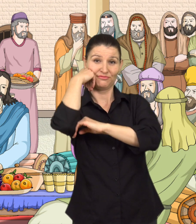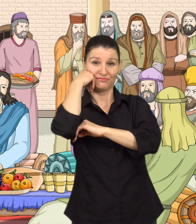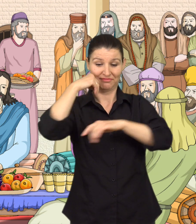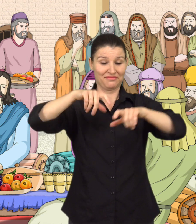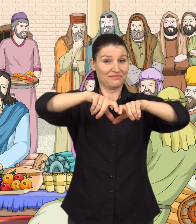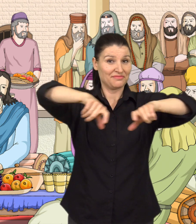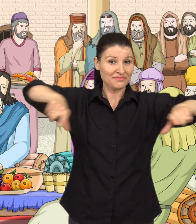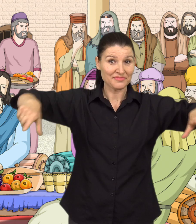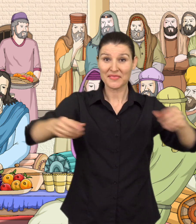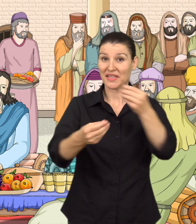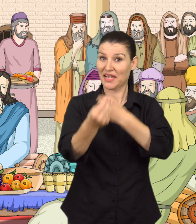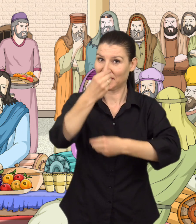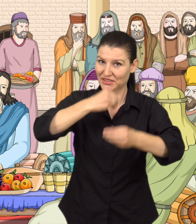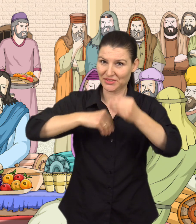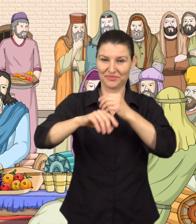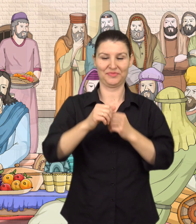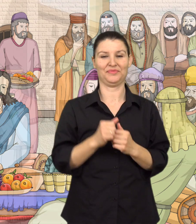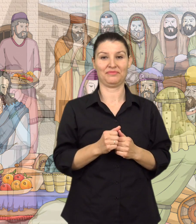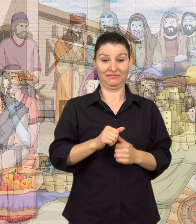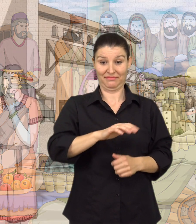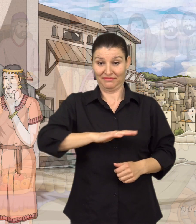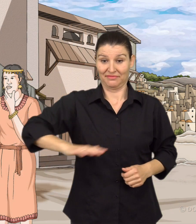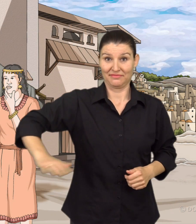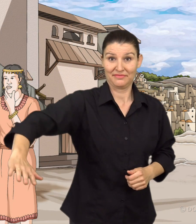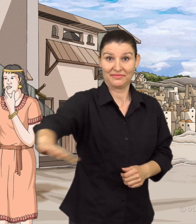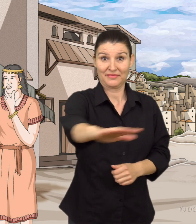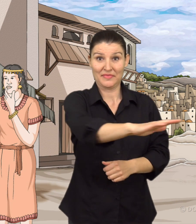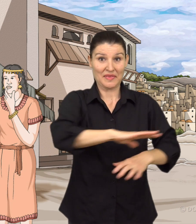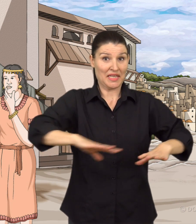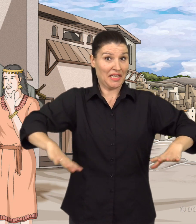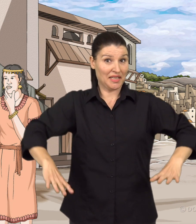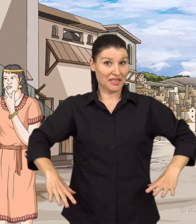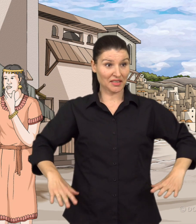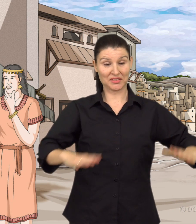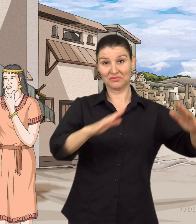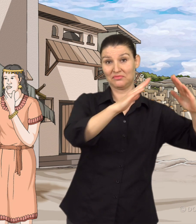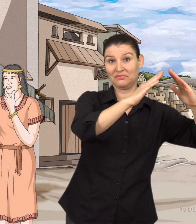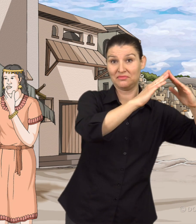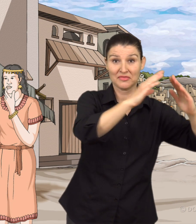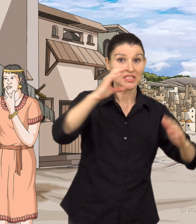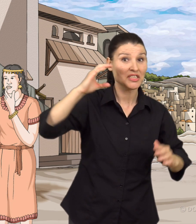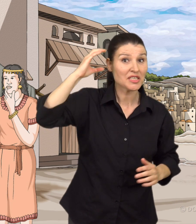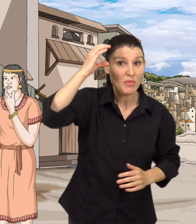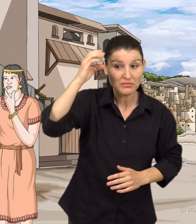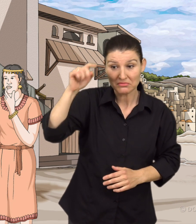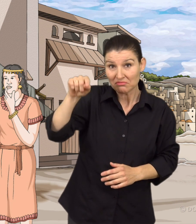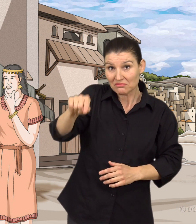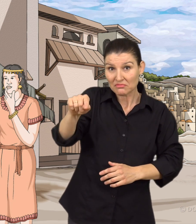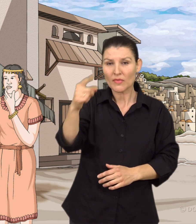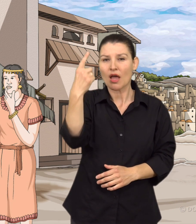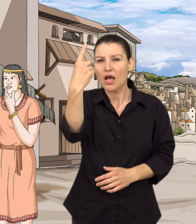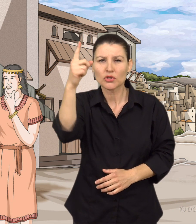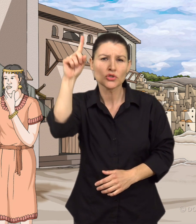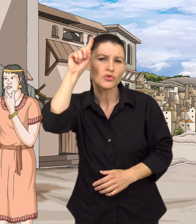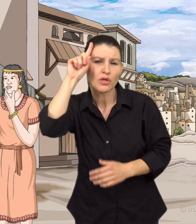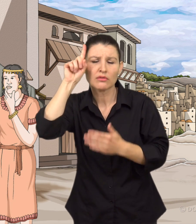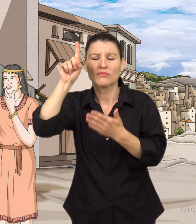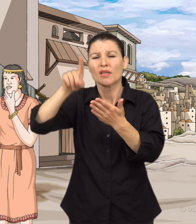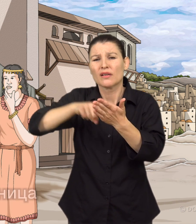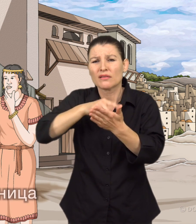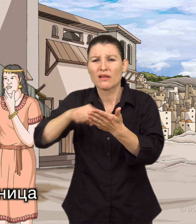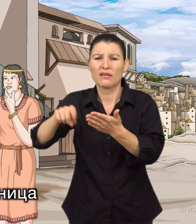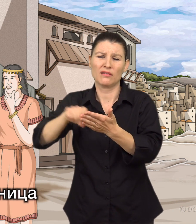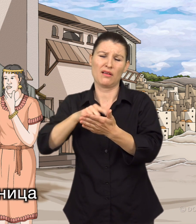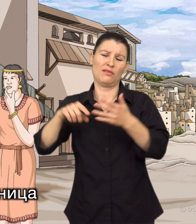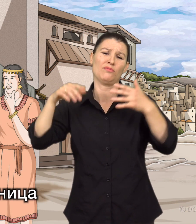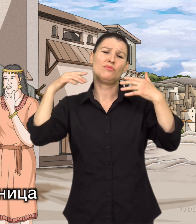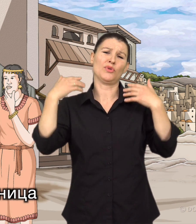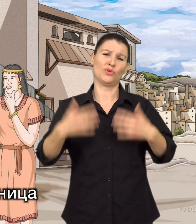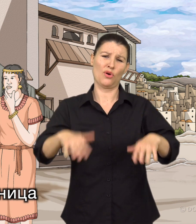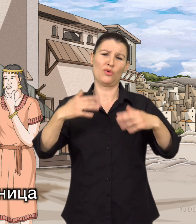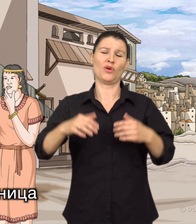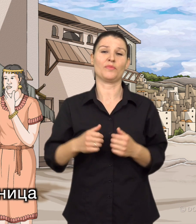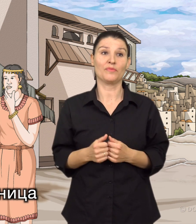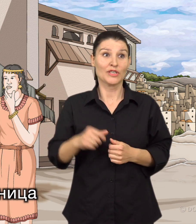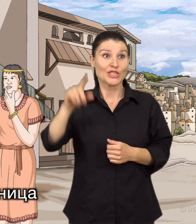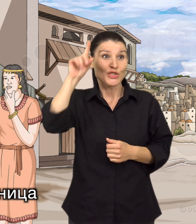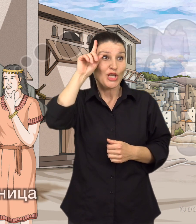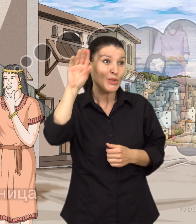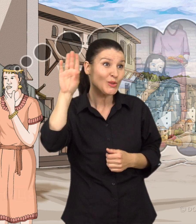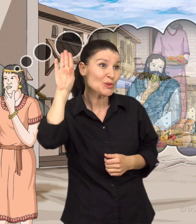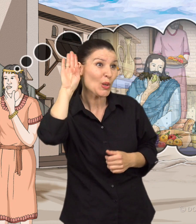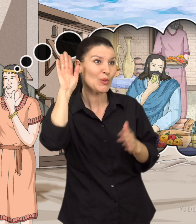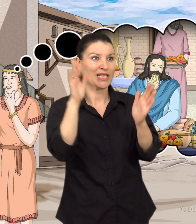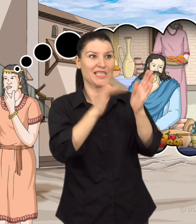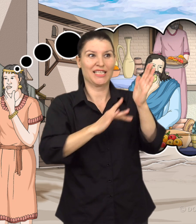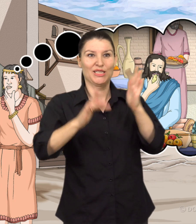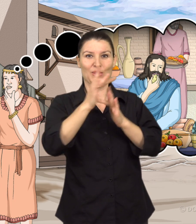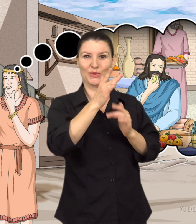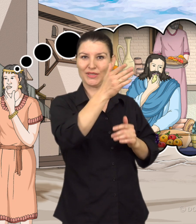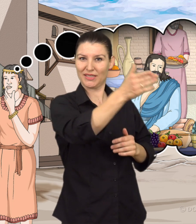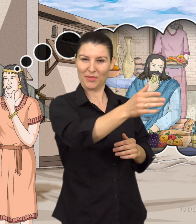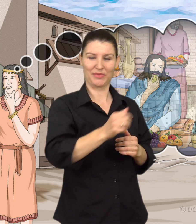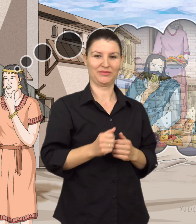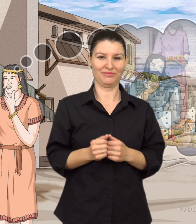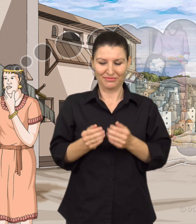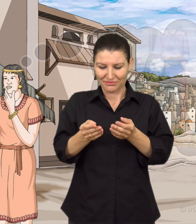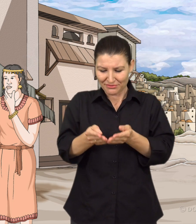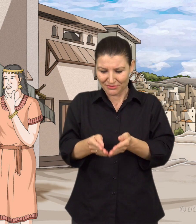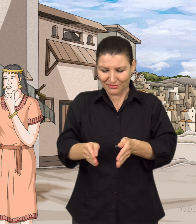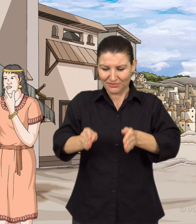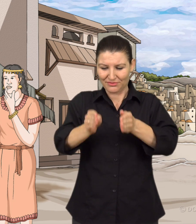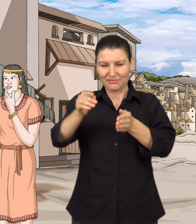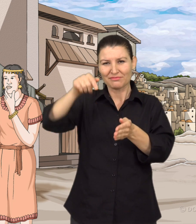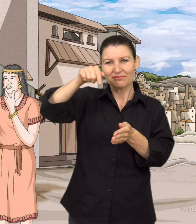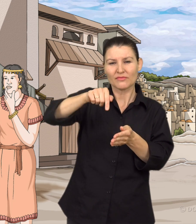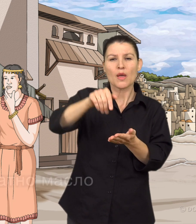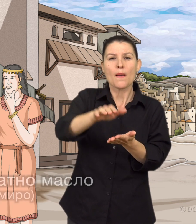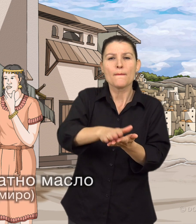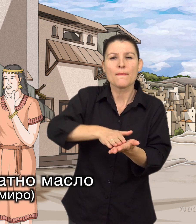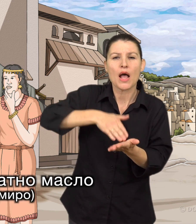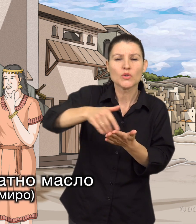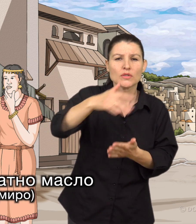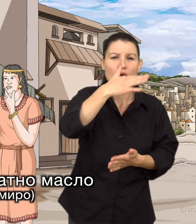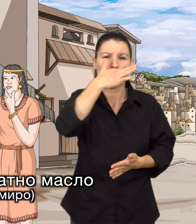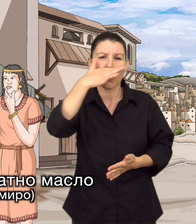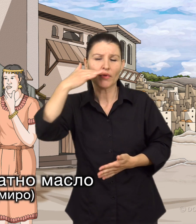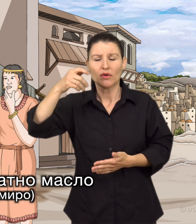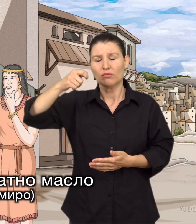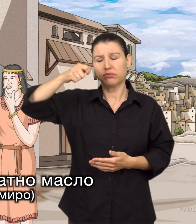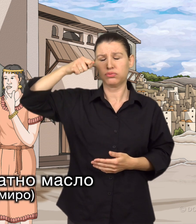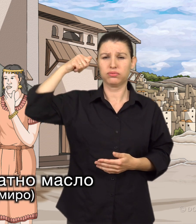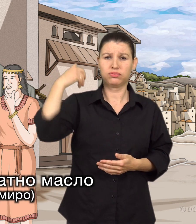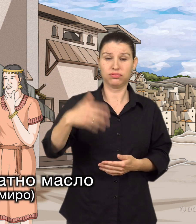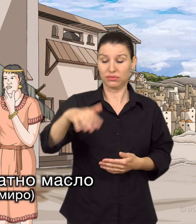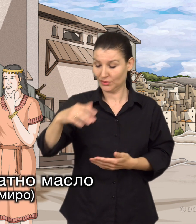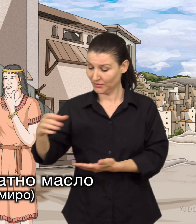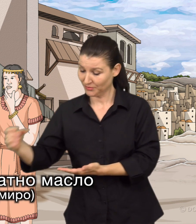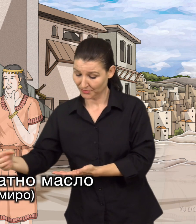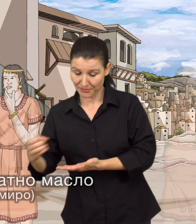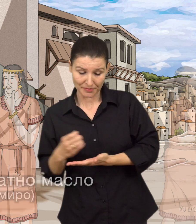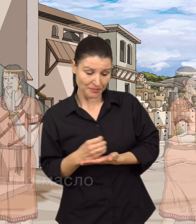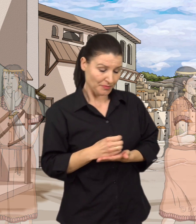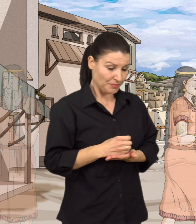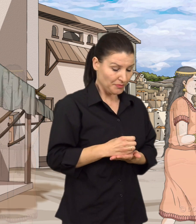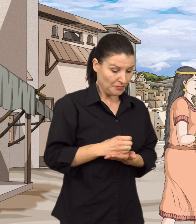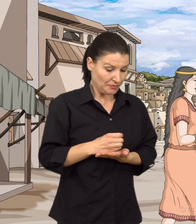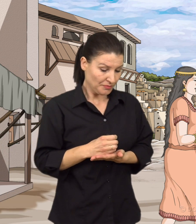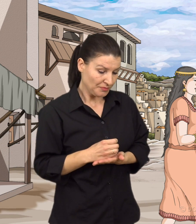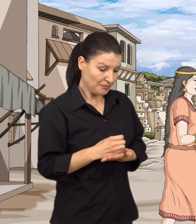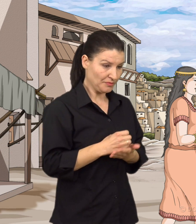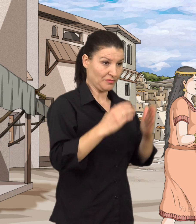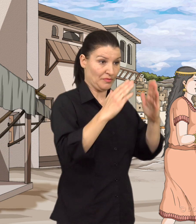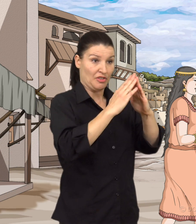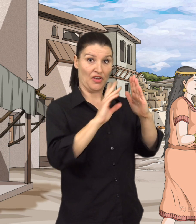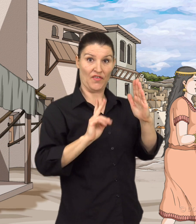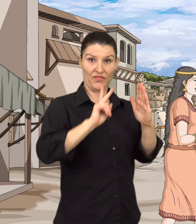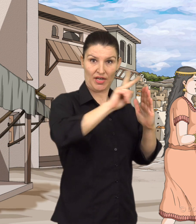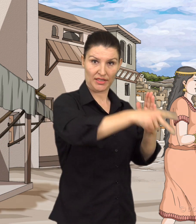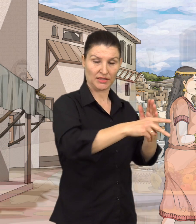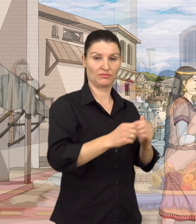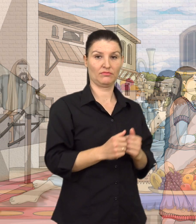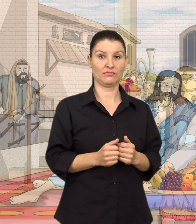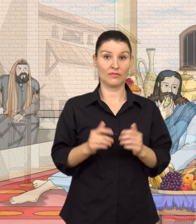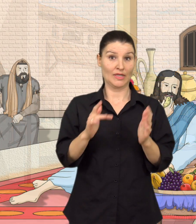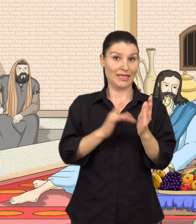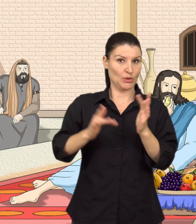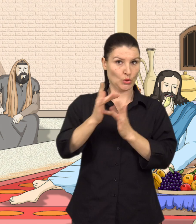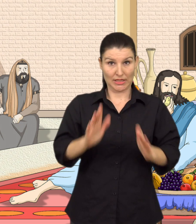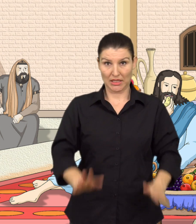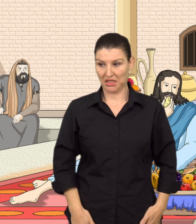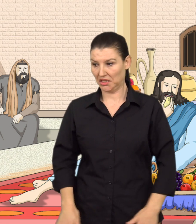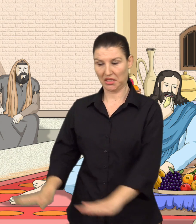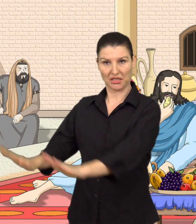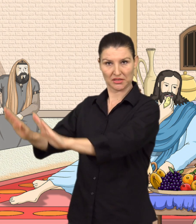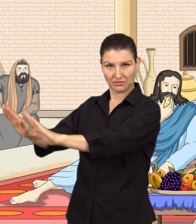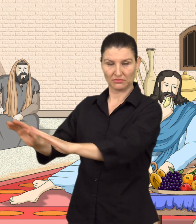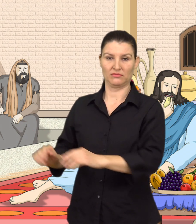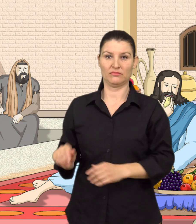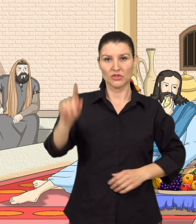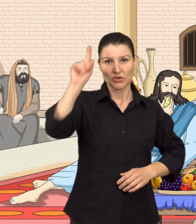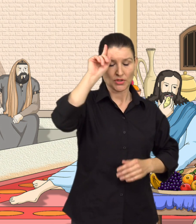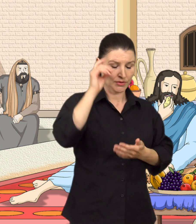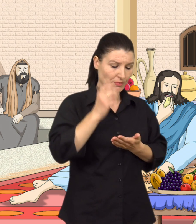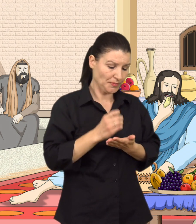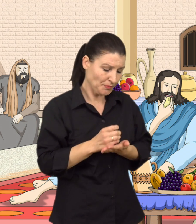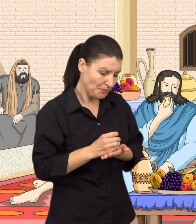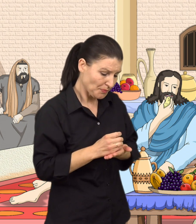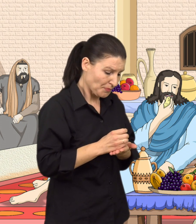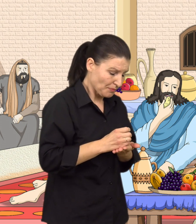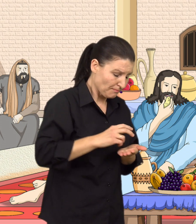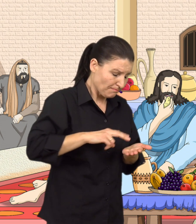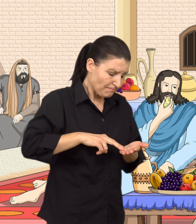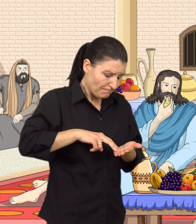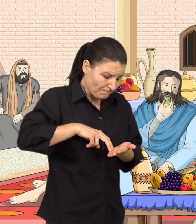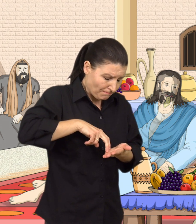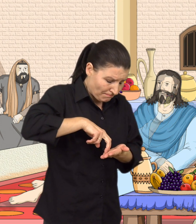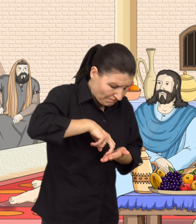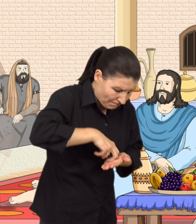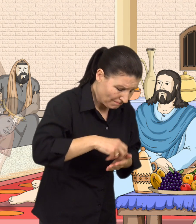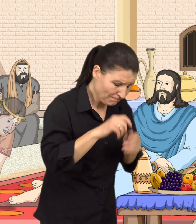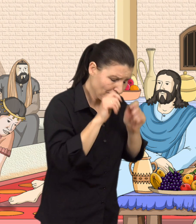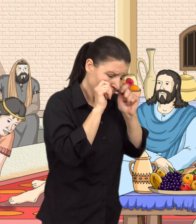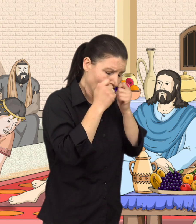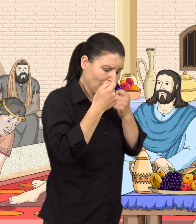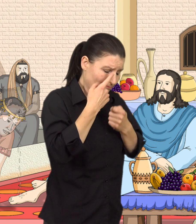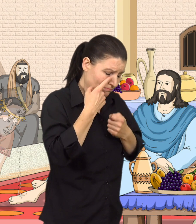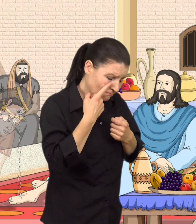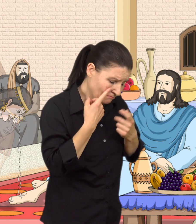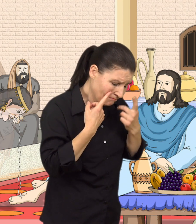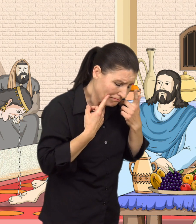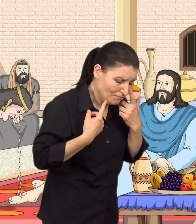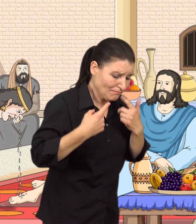When a sinful woman from that town learned that Jesus was dining there, she brought an alabaster jar of perfume.